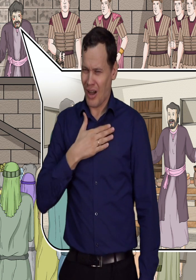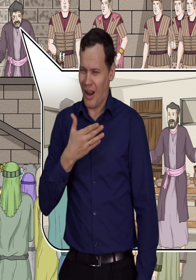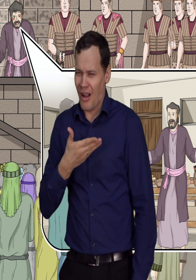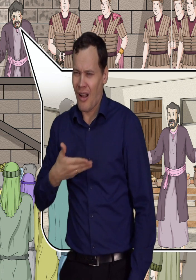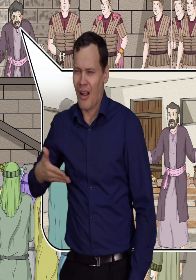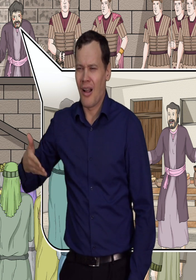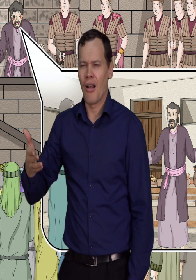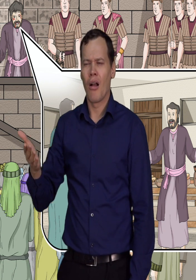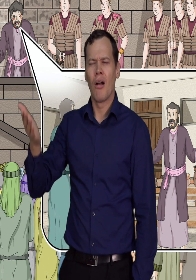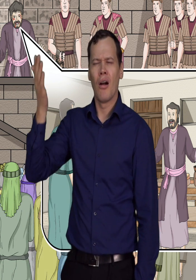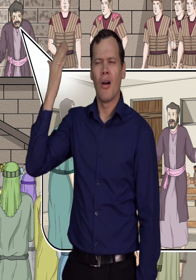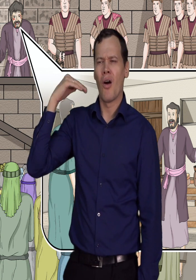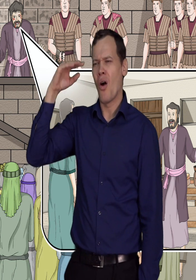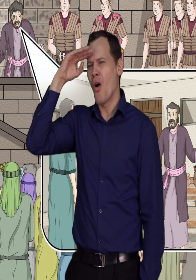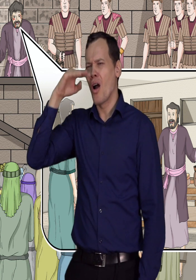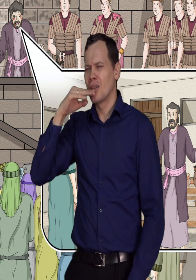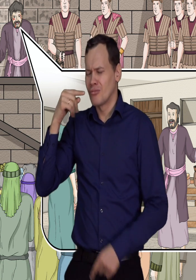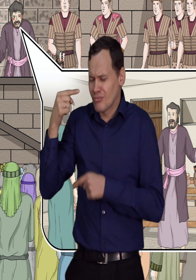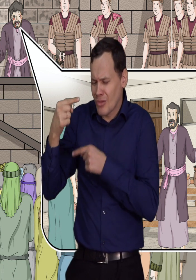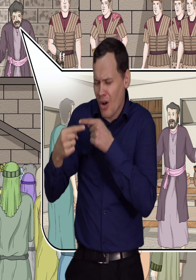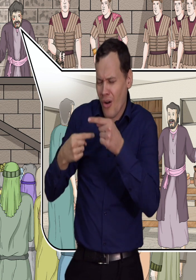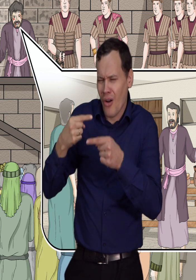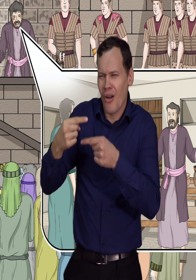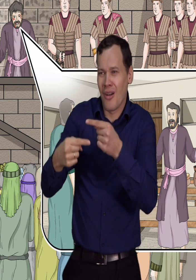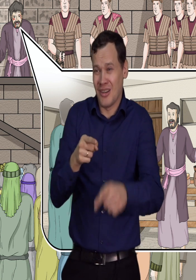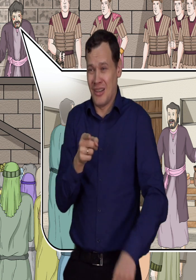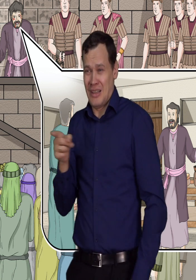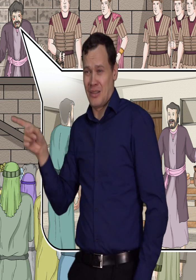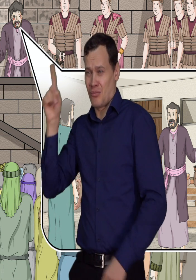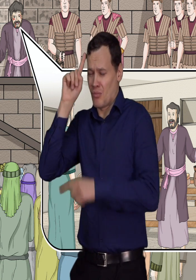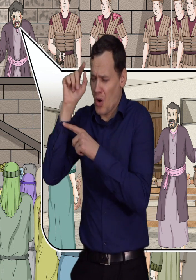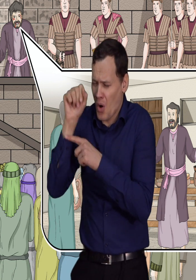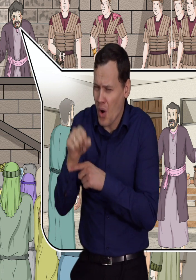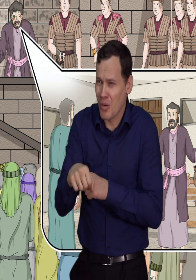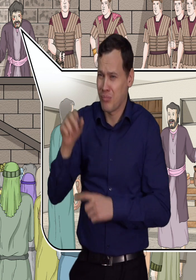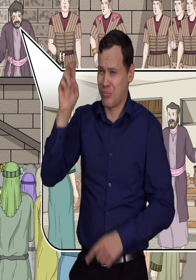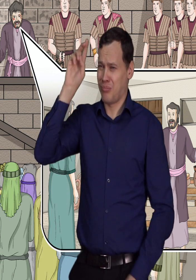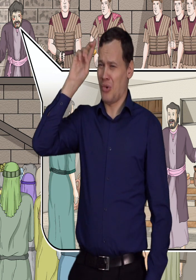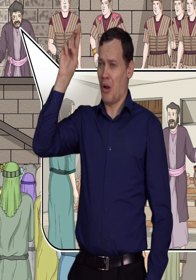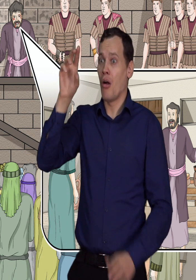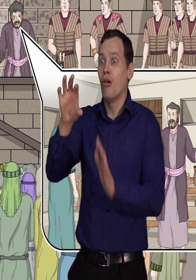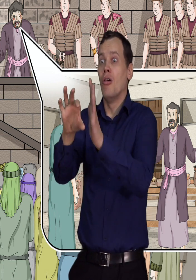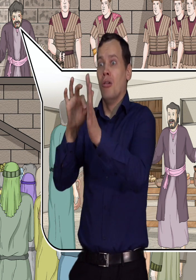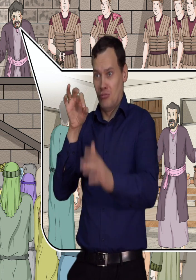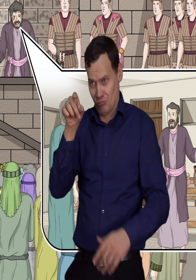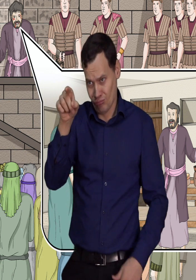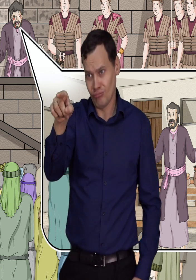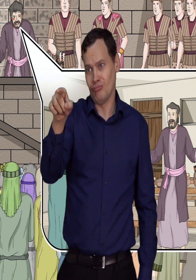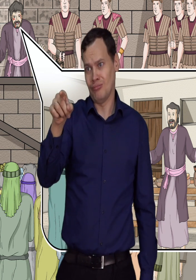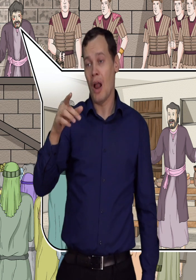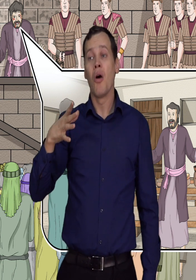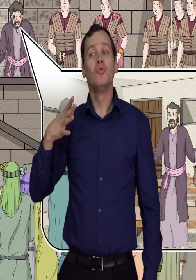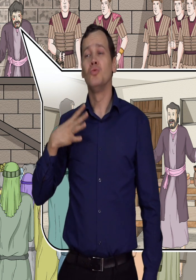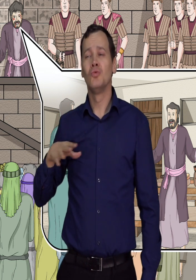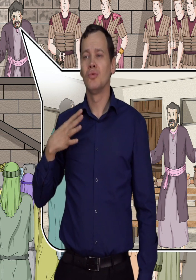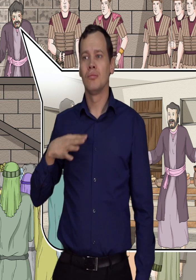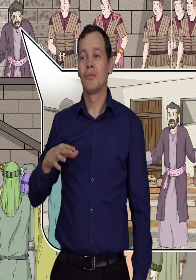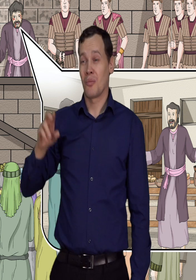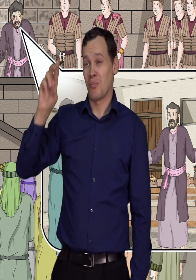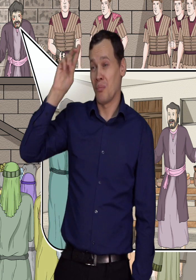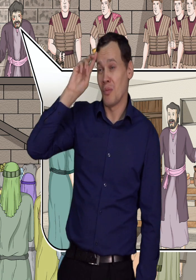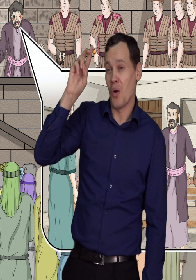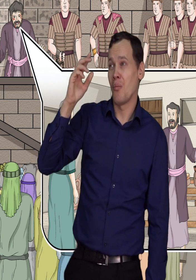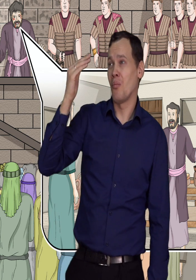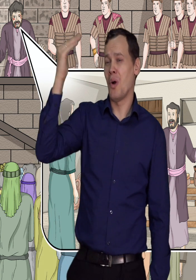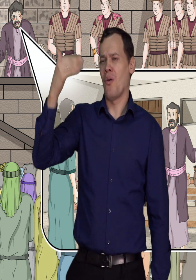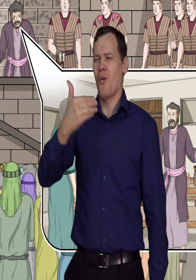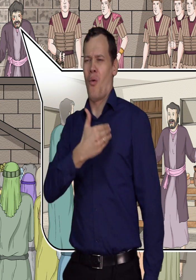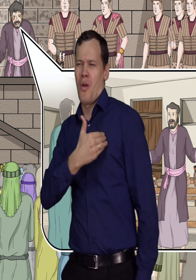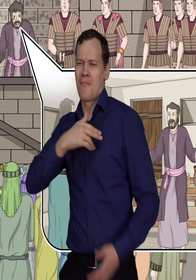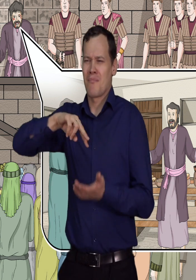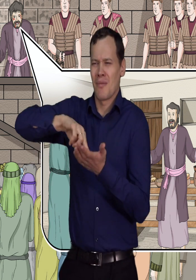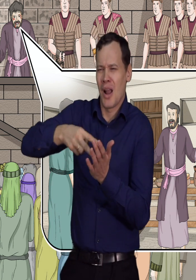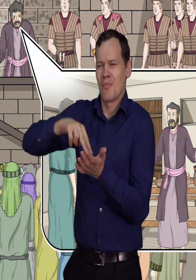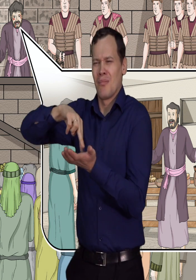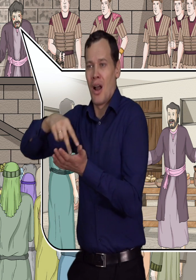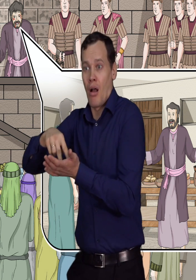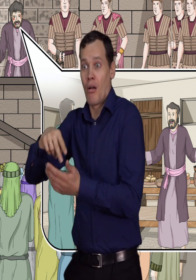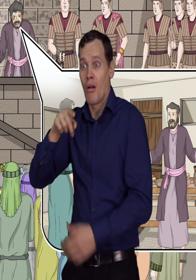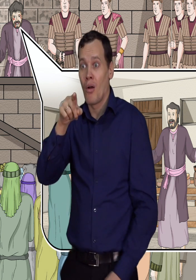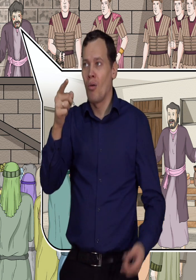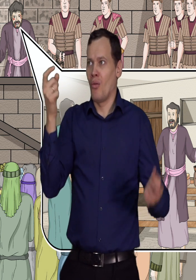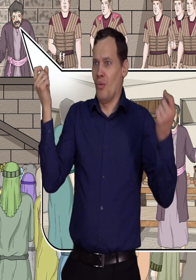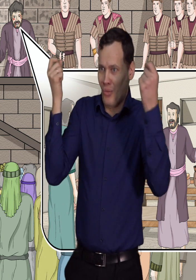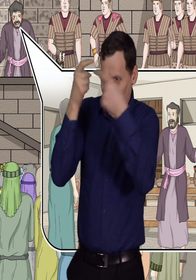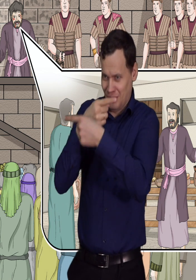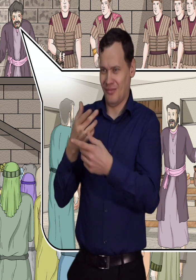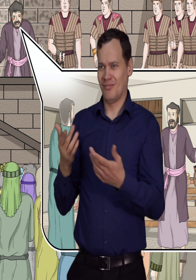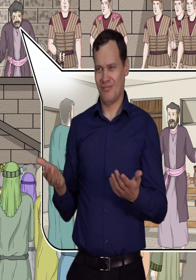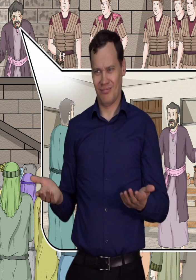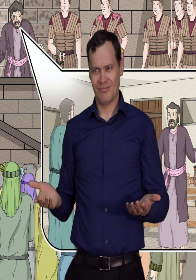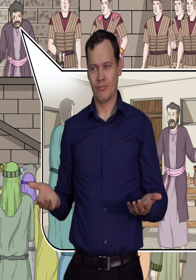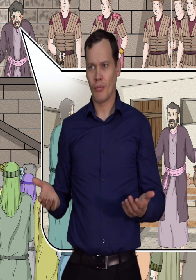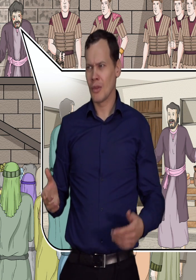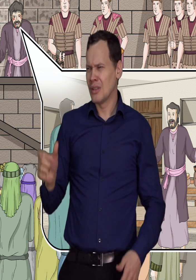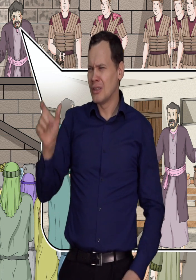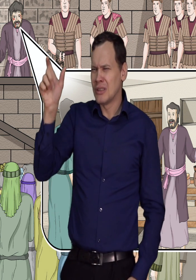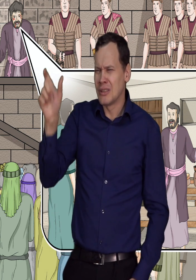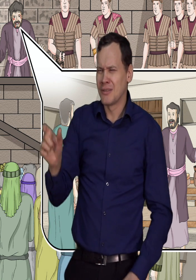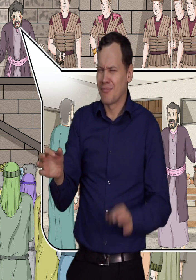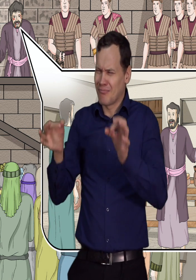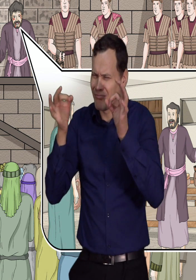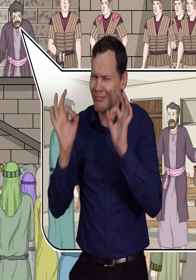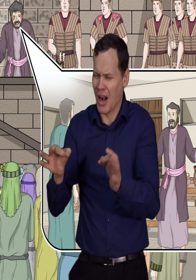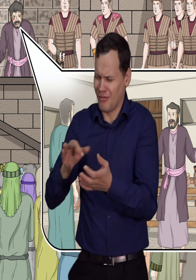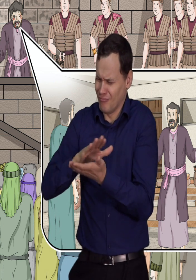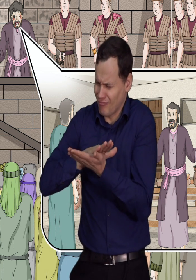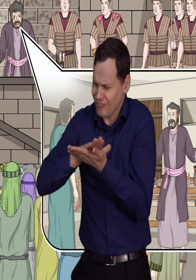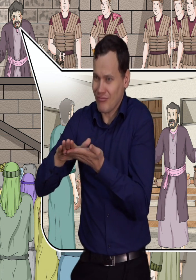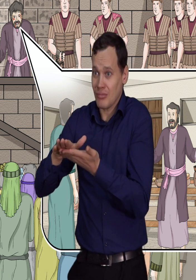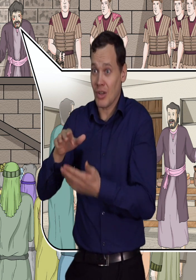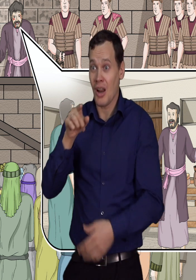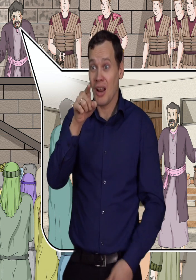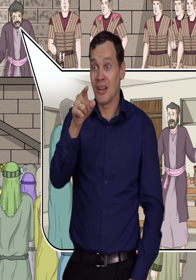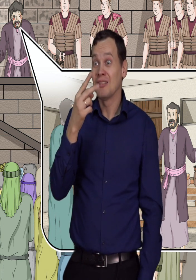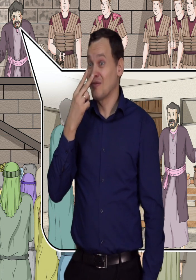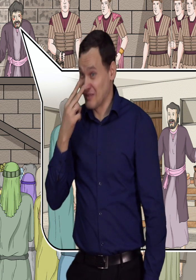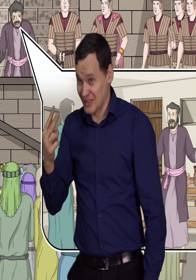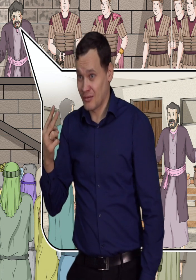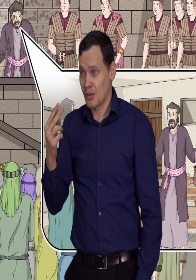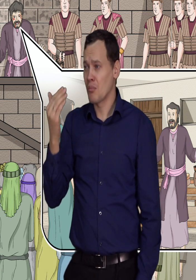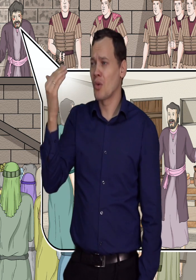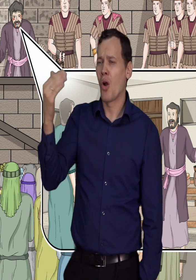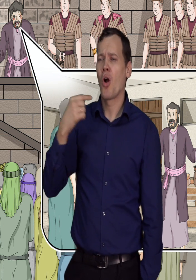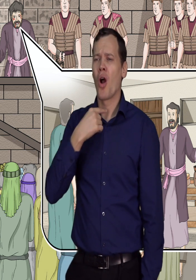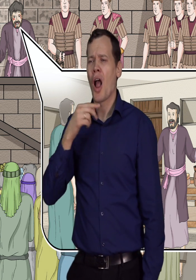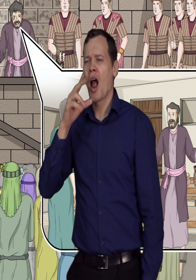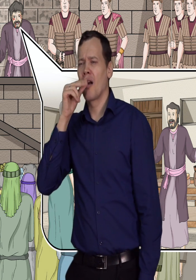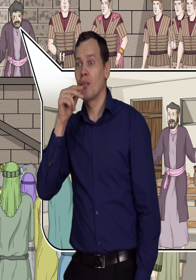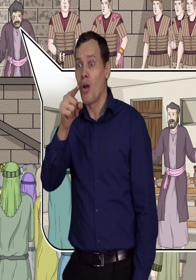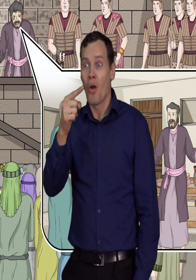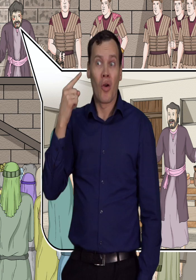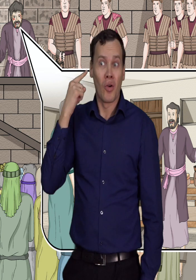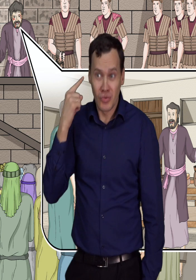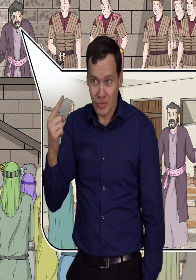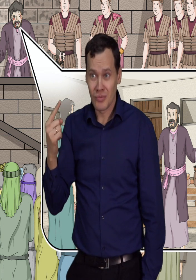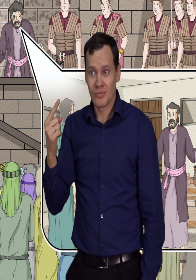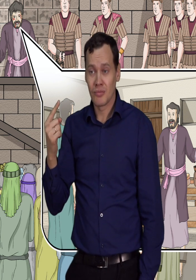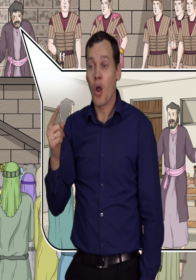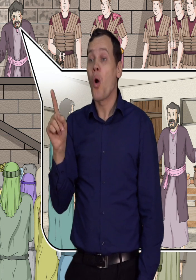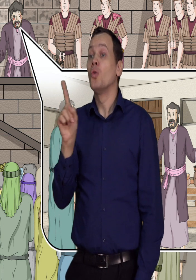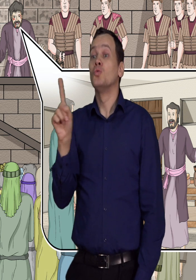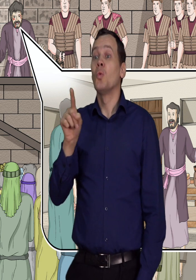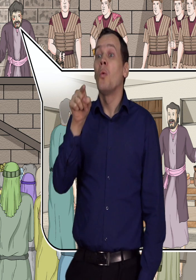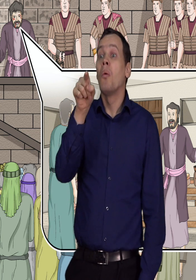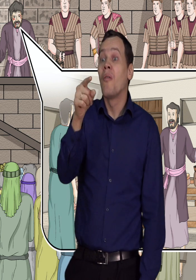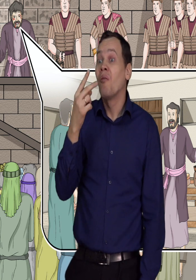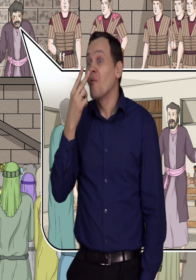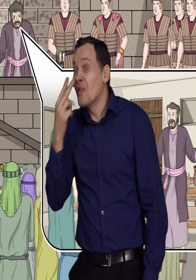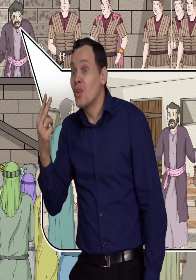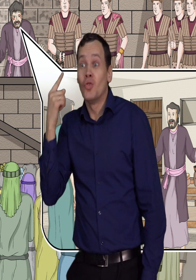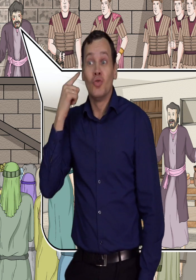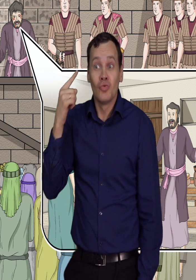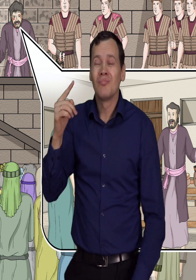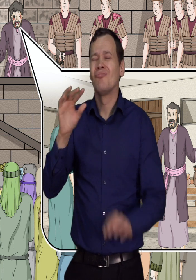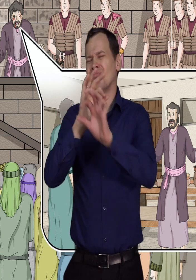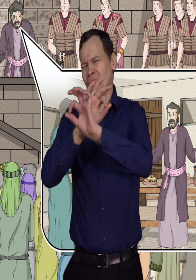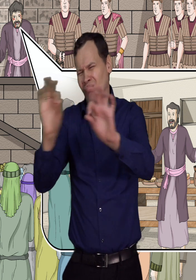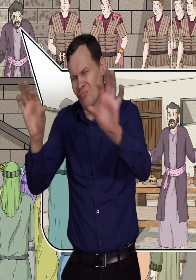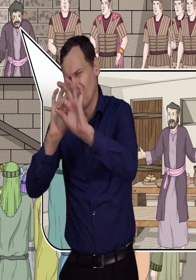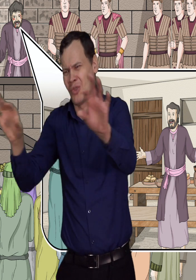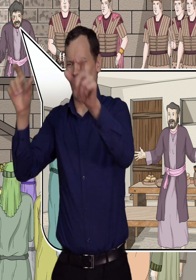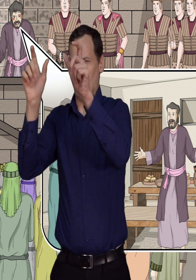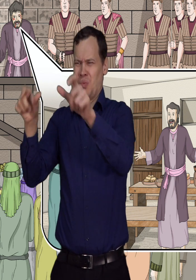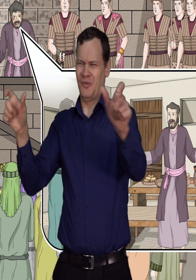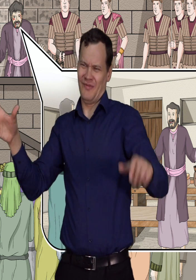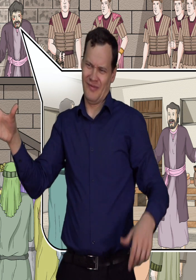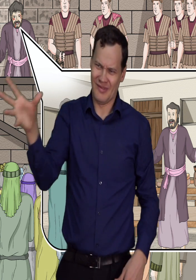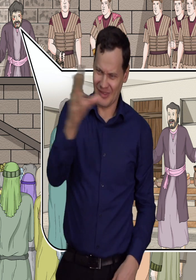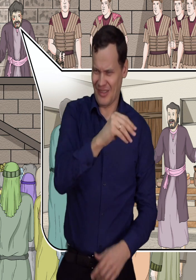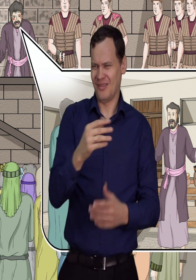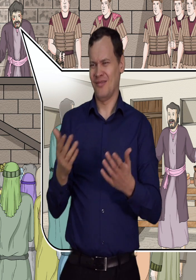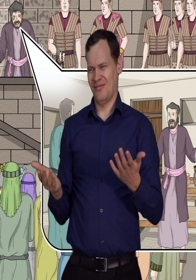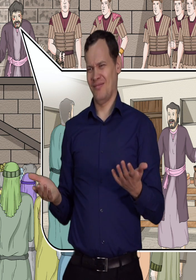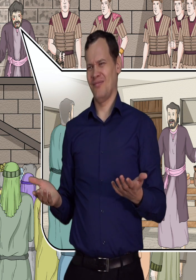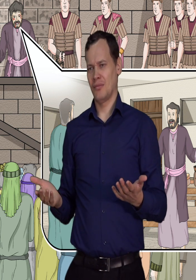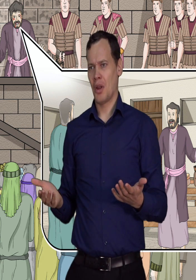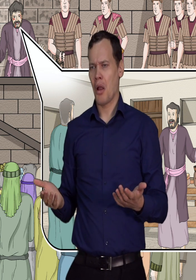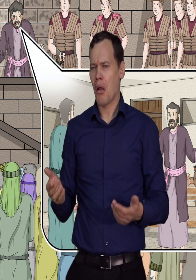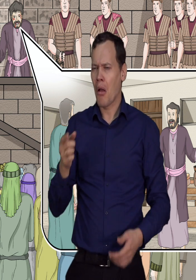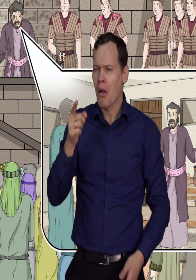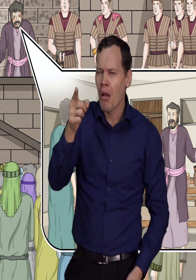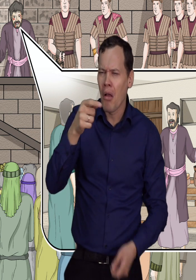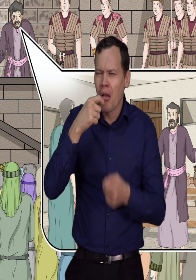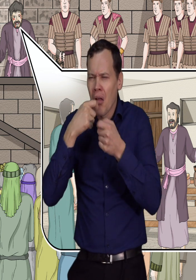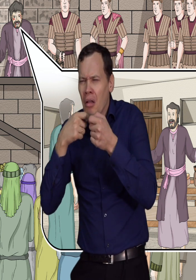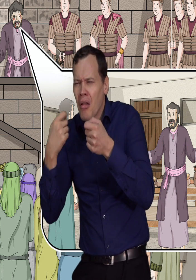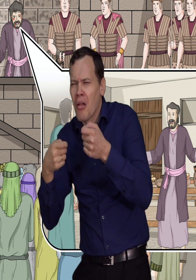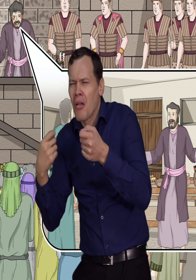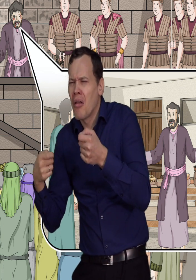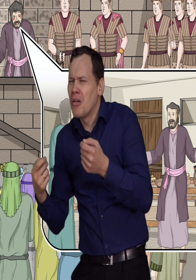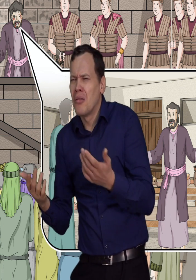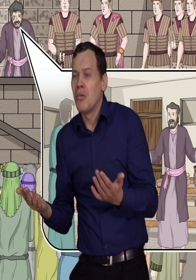Then he said, ‘The God of our fathers has appointed you to know His will, and to see the Righteous One, and to hear His voice.